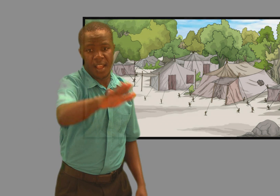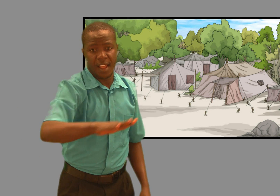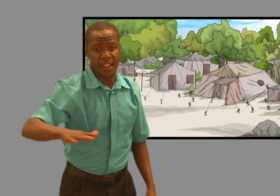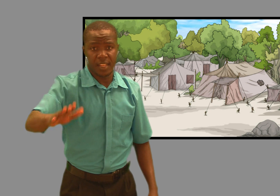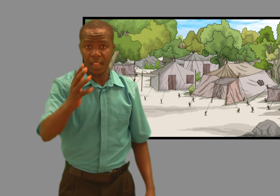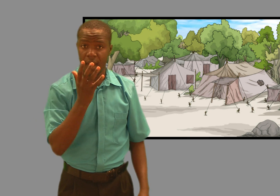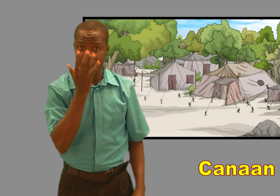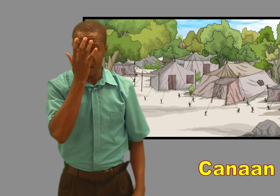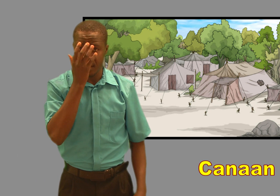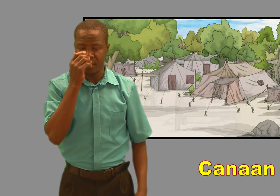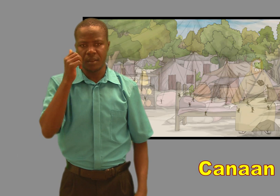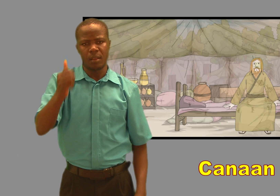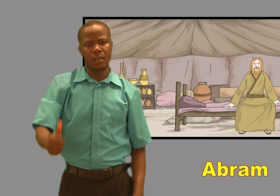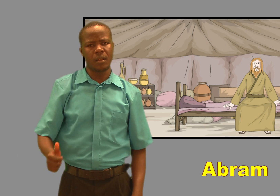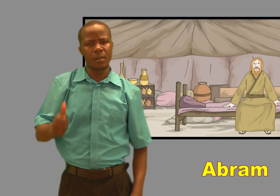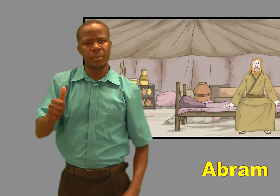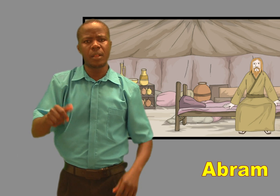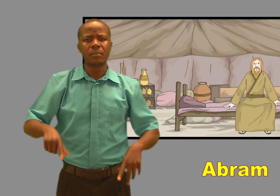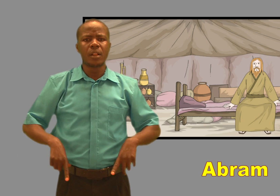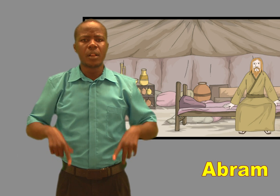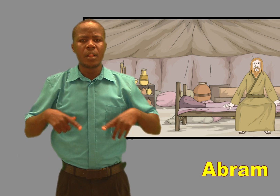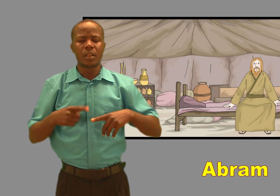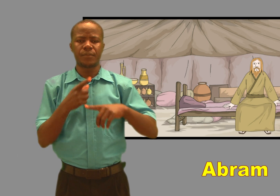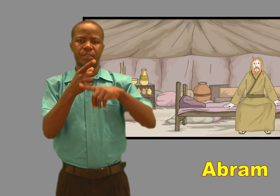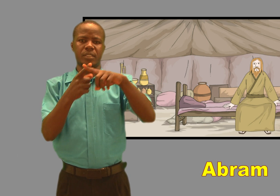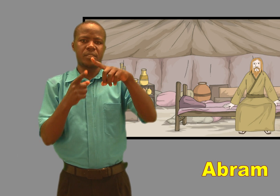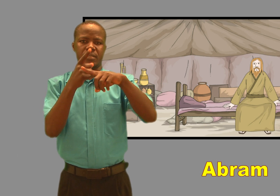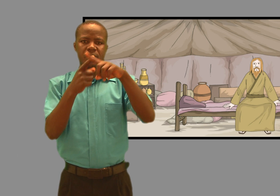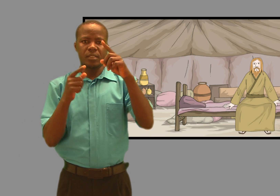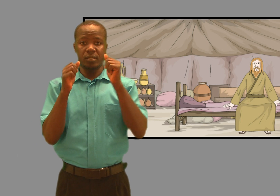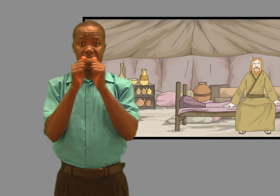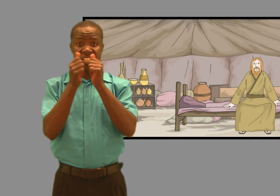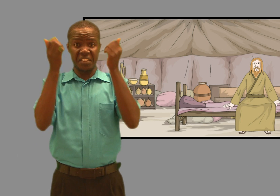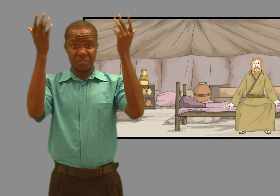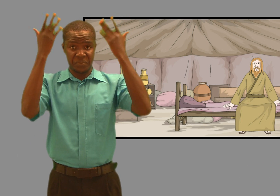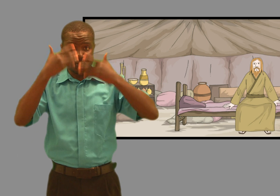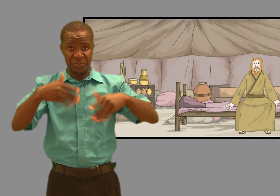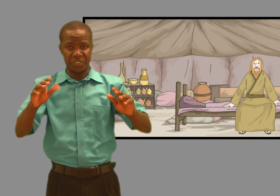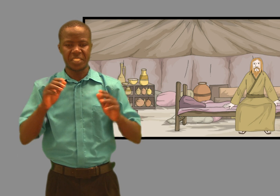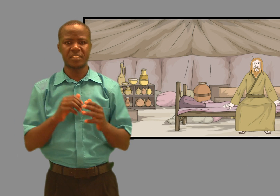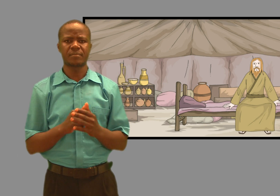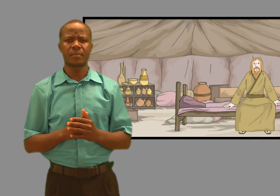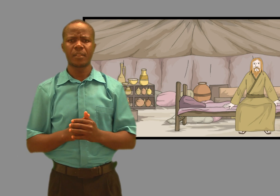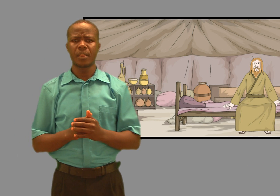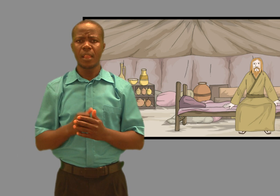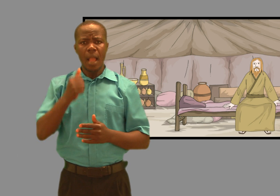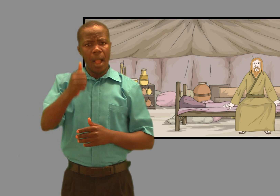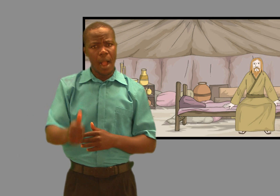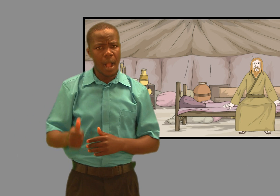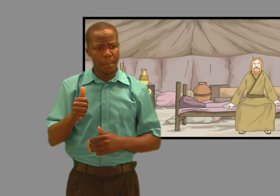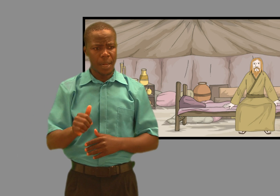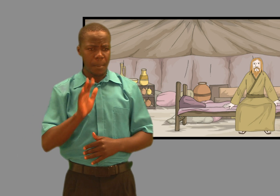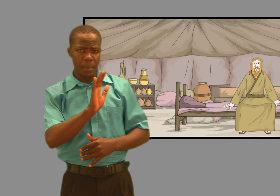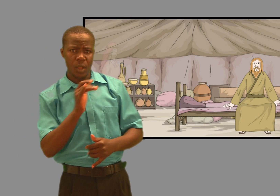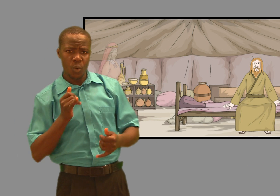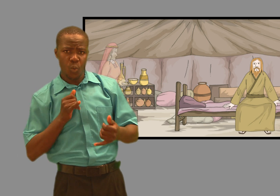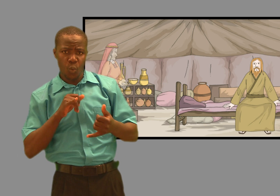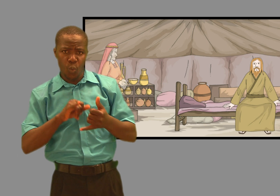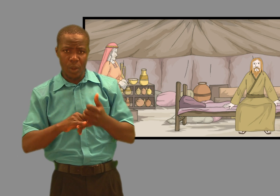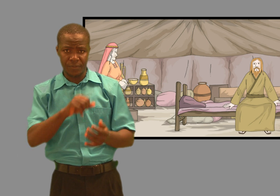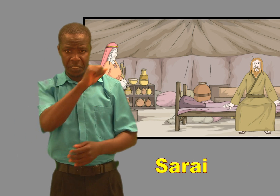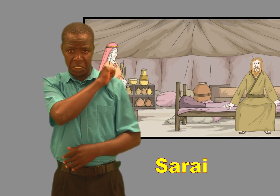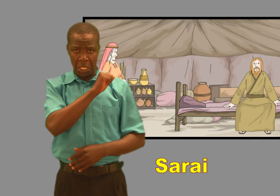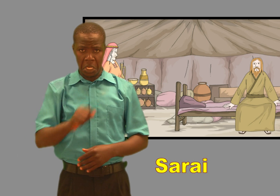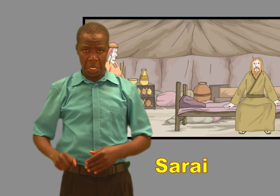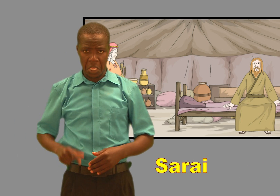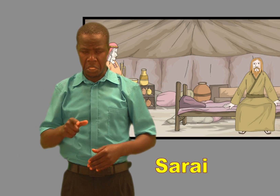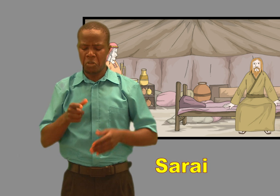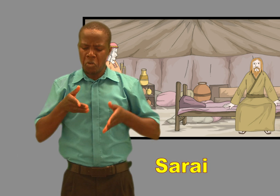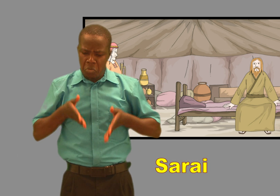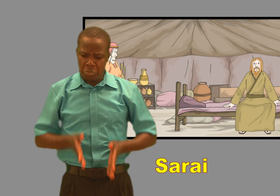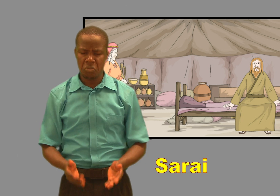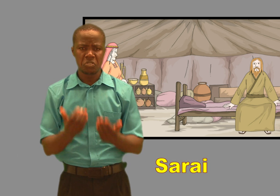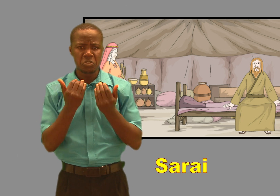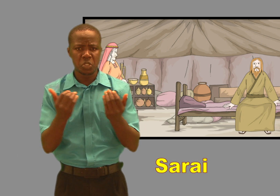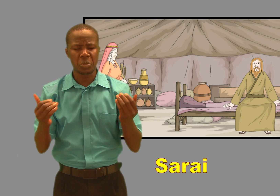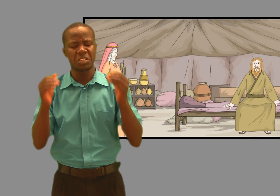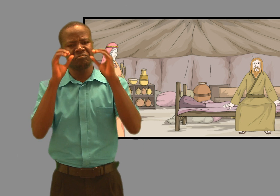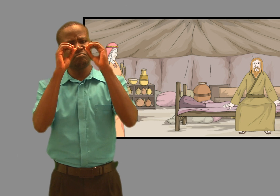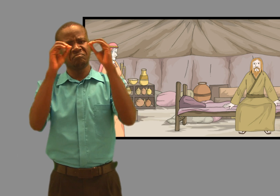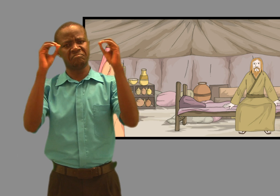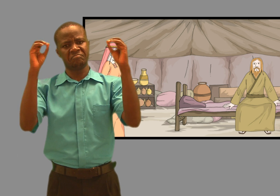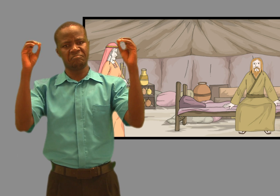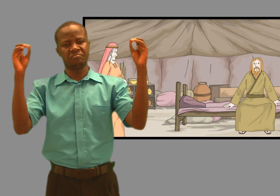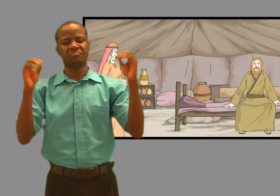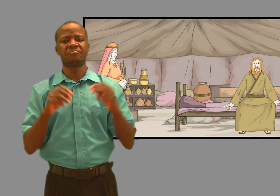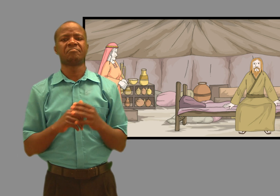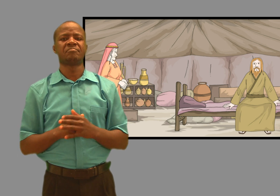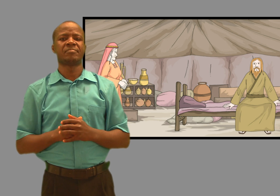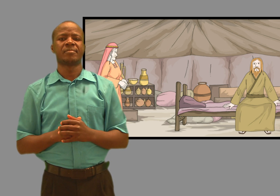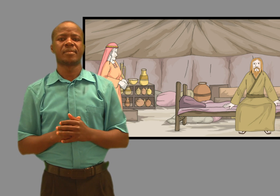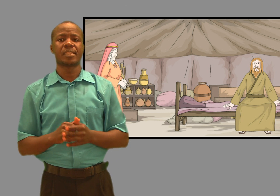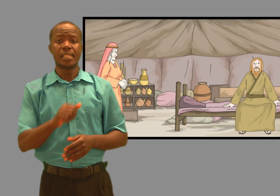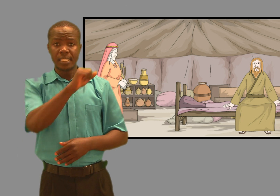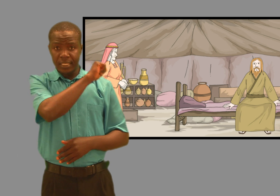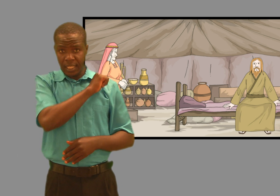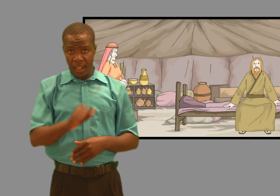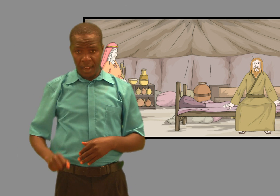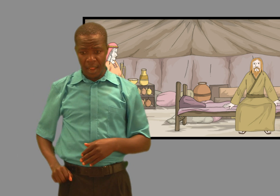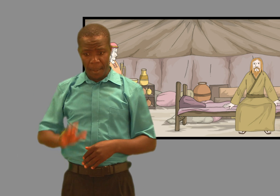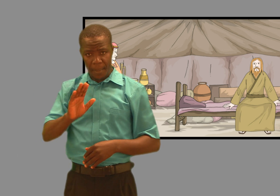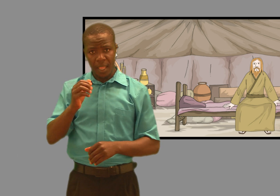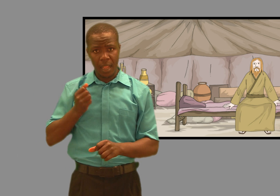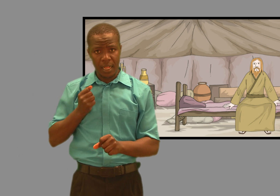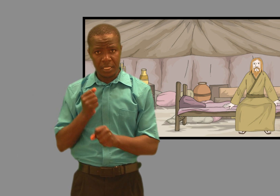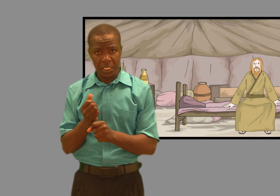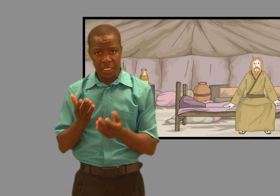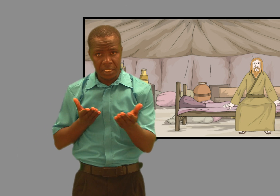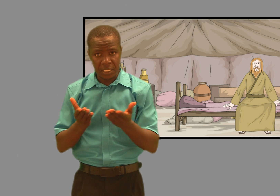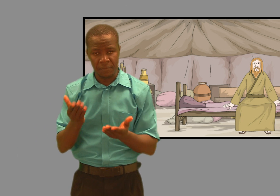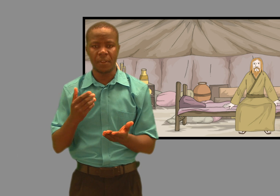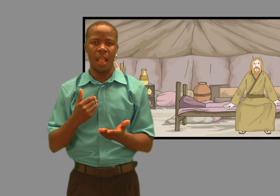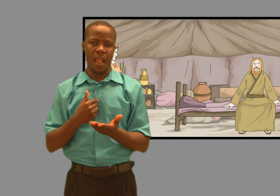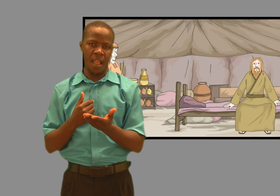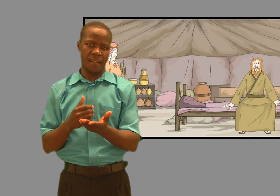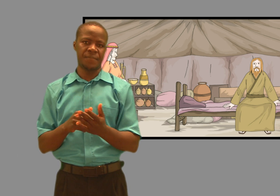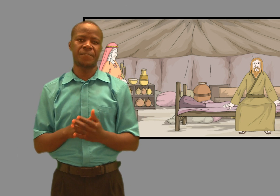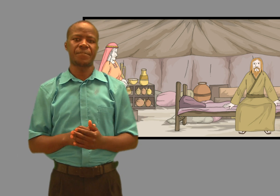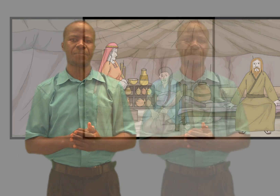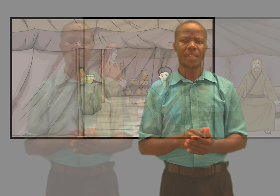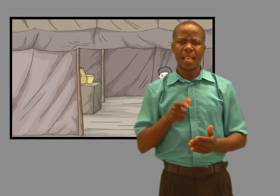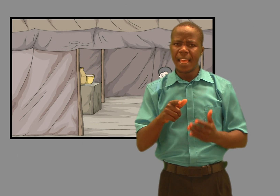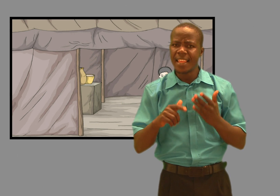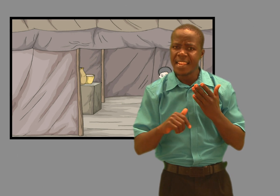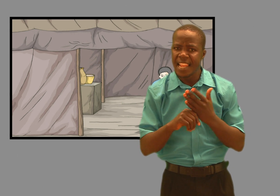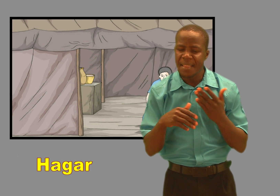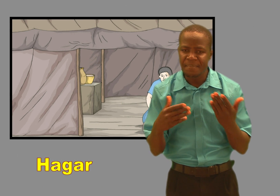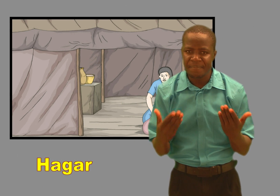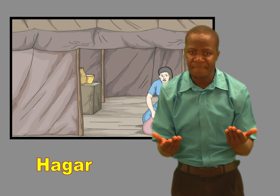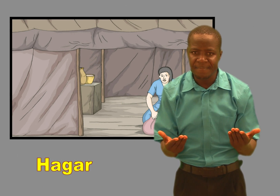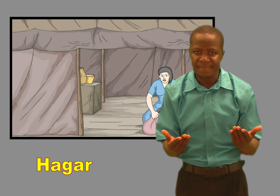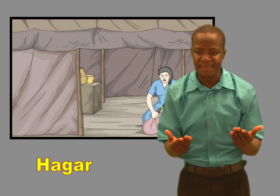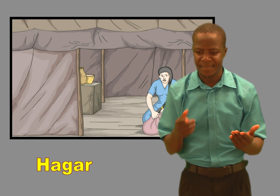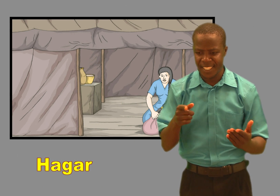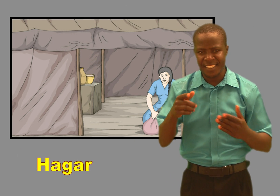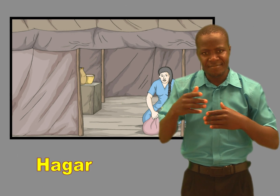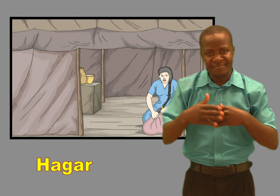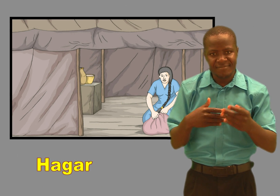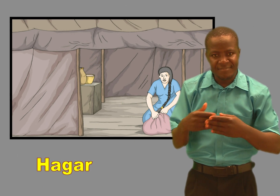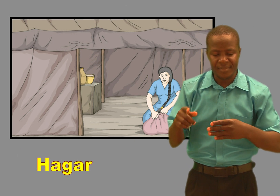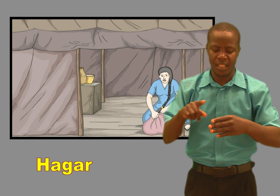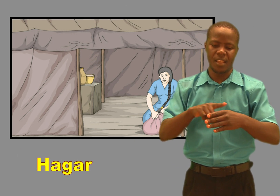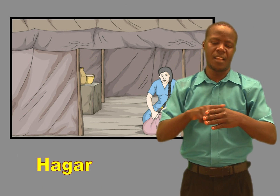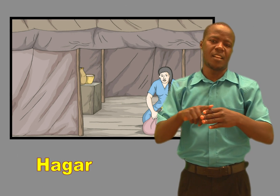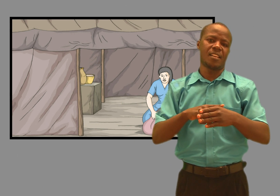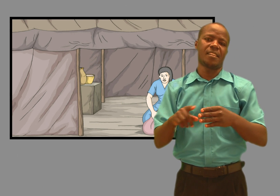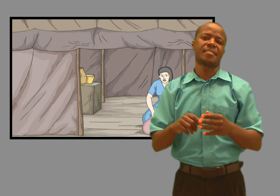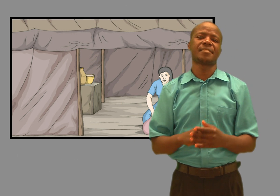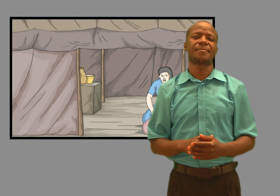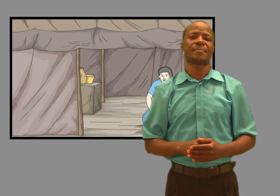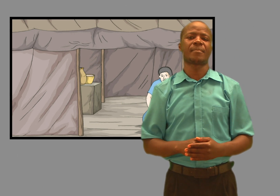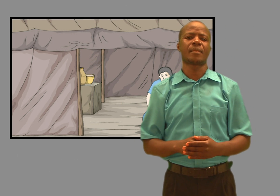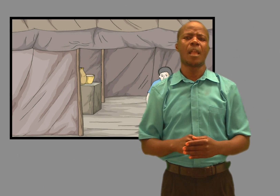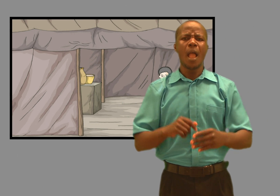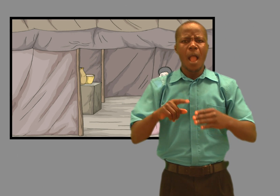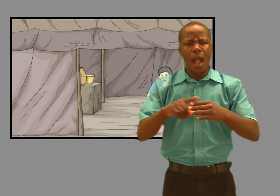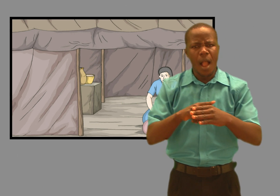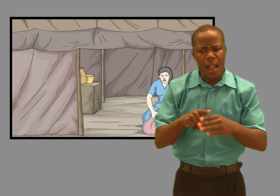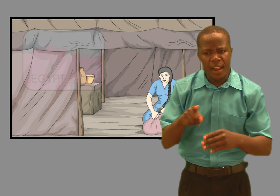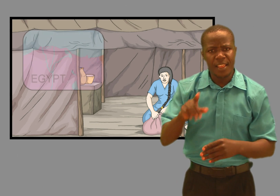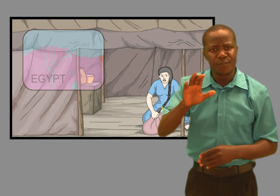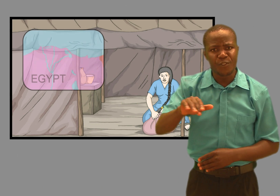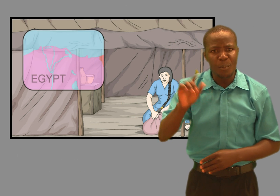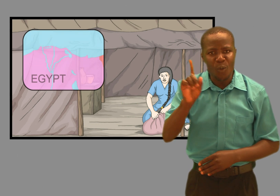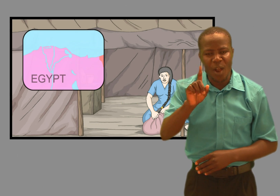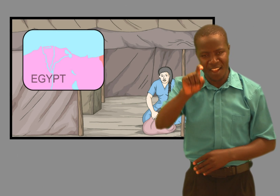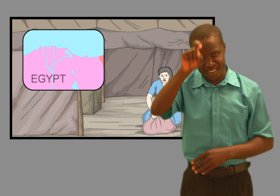Now Abram’s wife Sarai had borne him no children, but she had an Egyptian maidservant named Hagar.